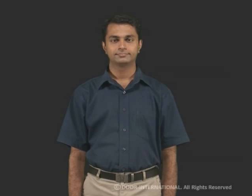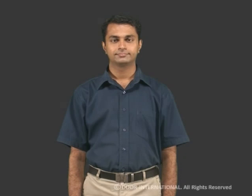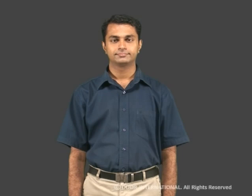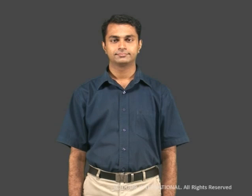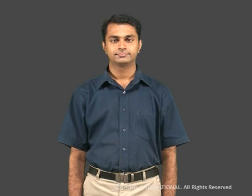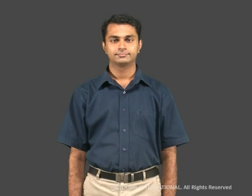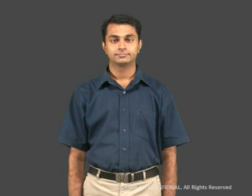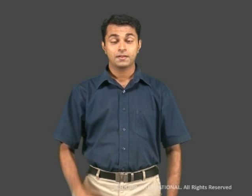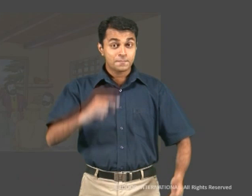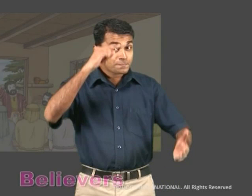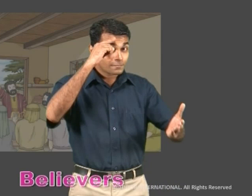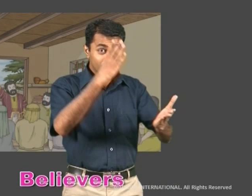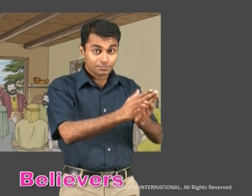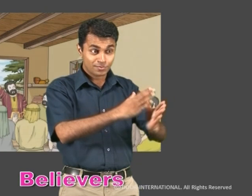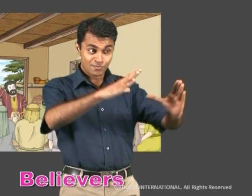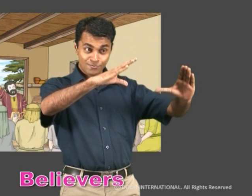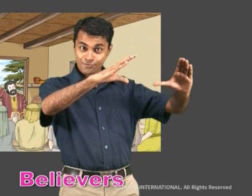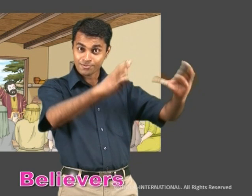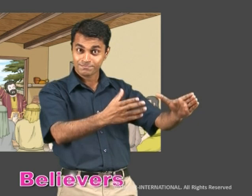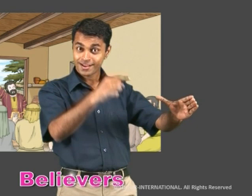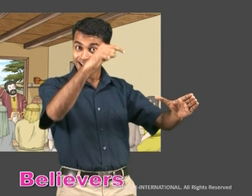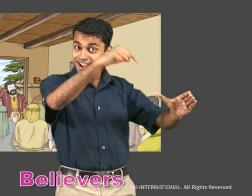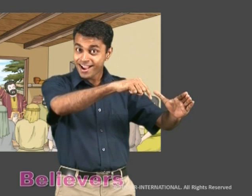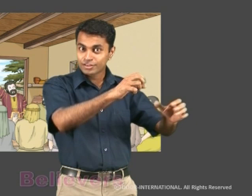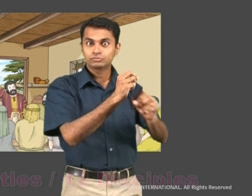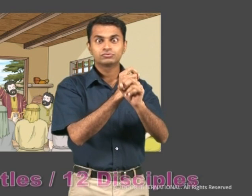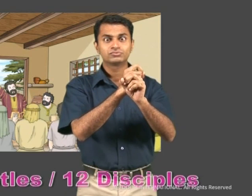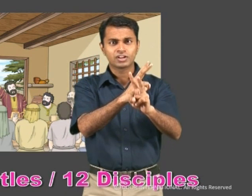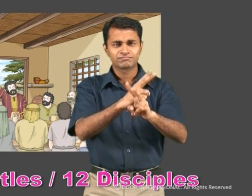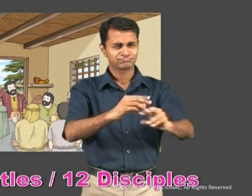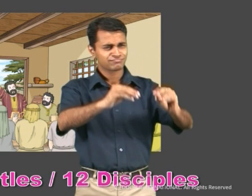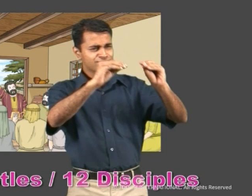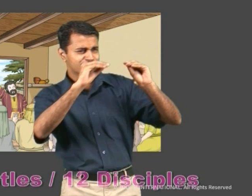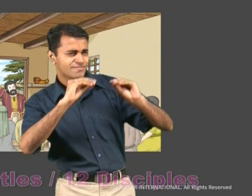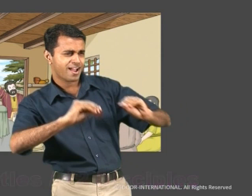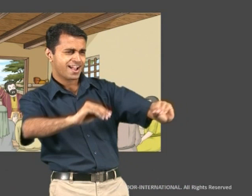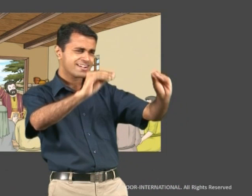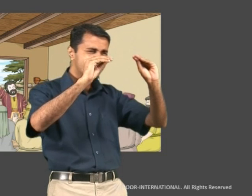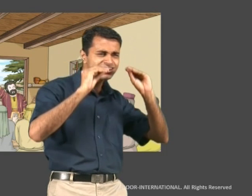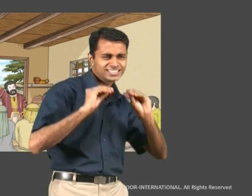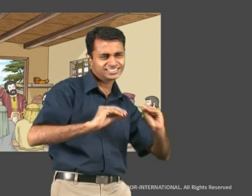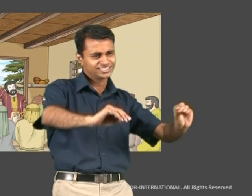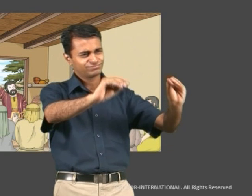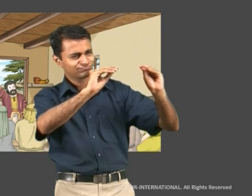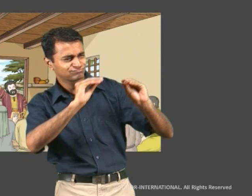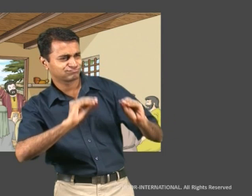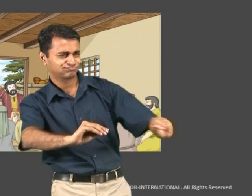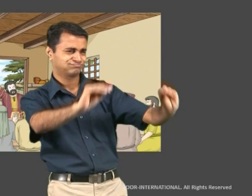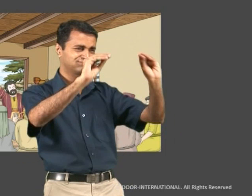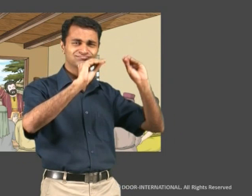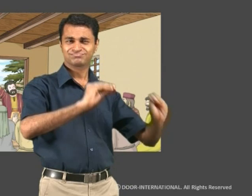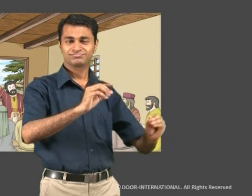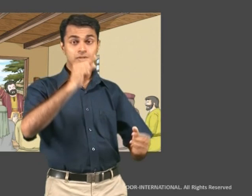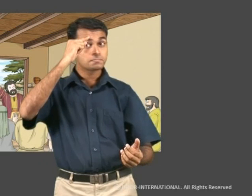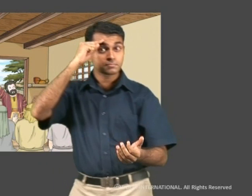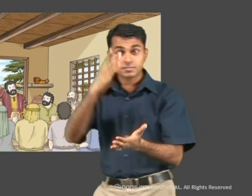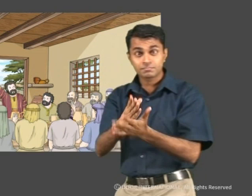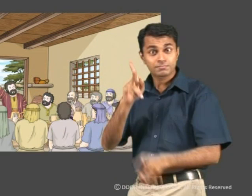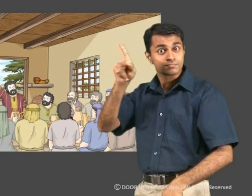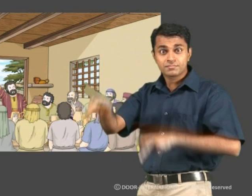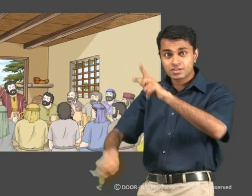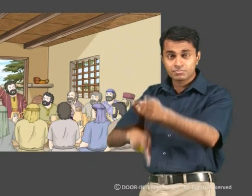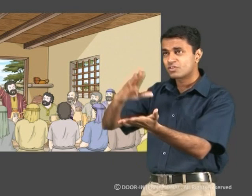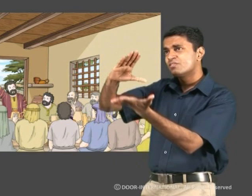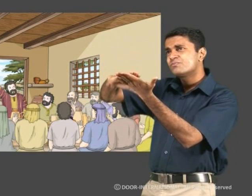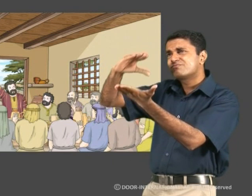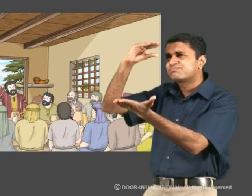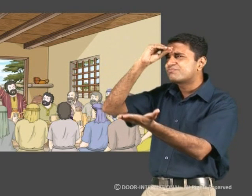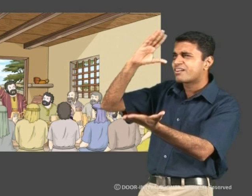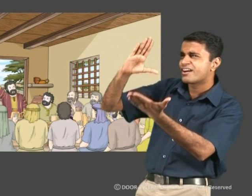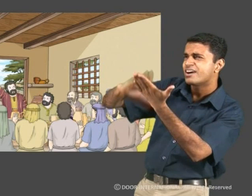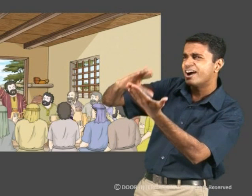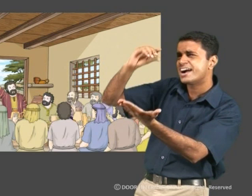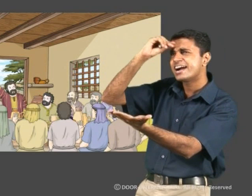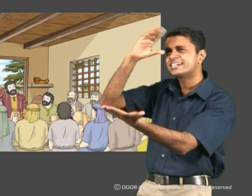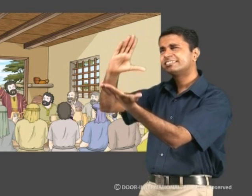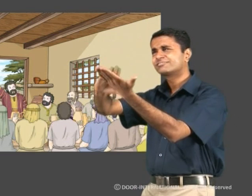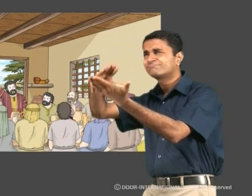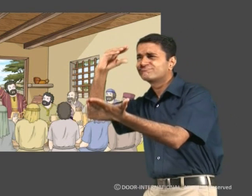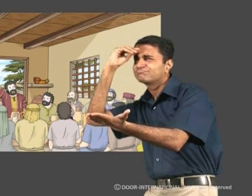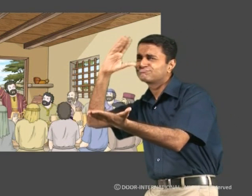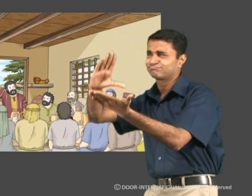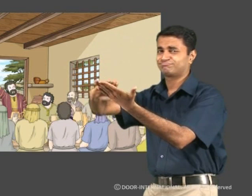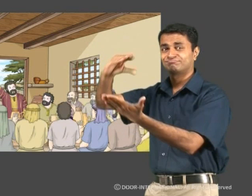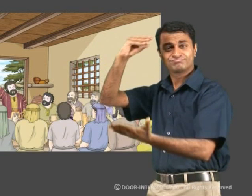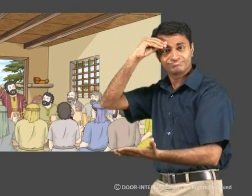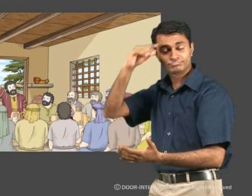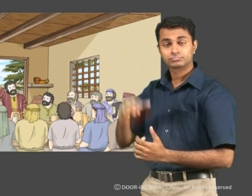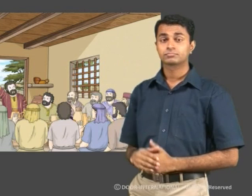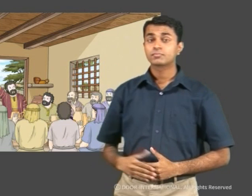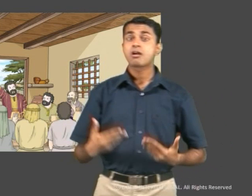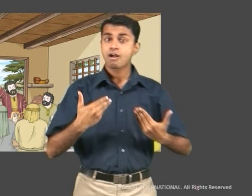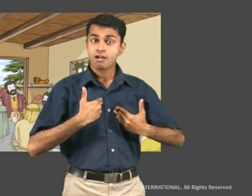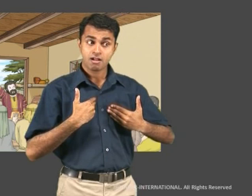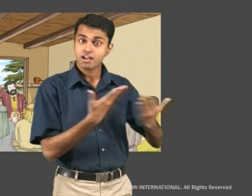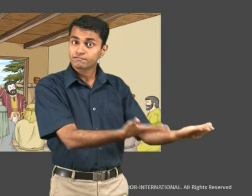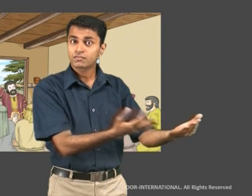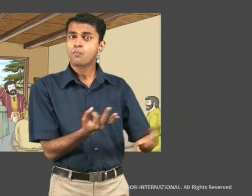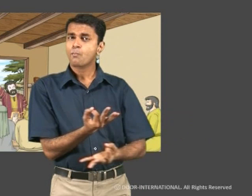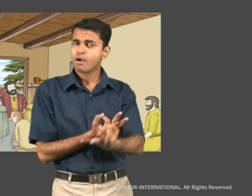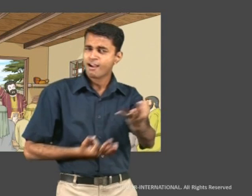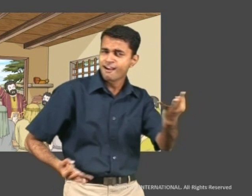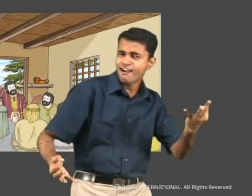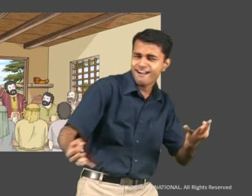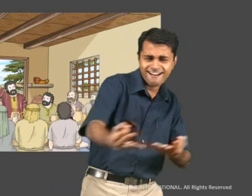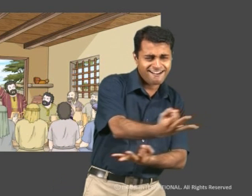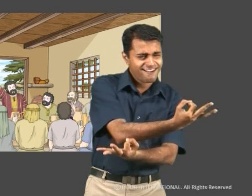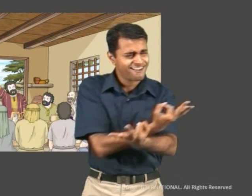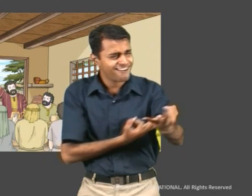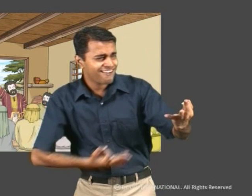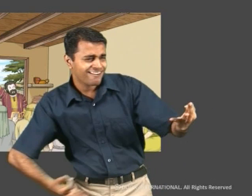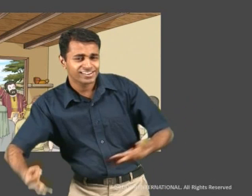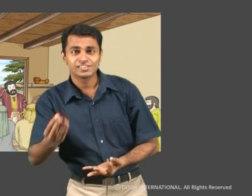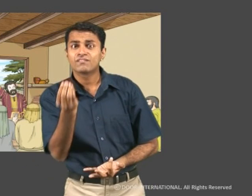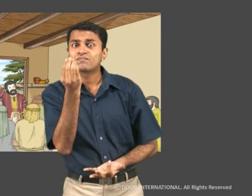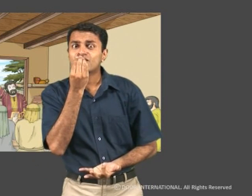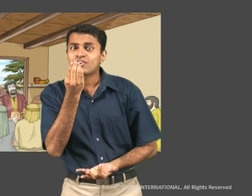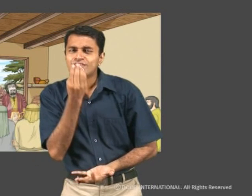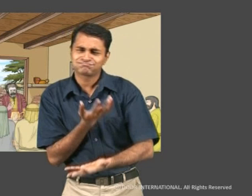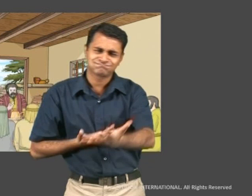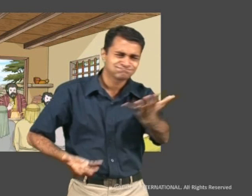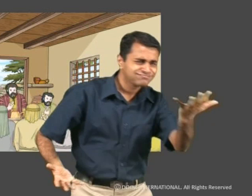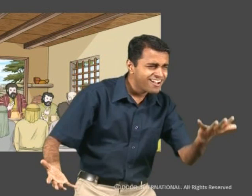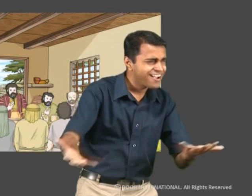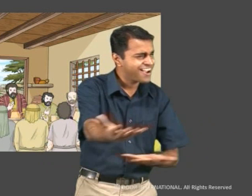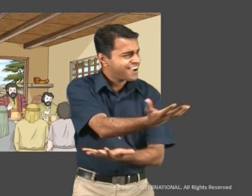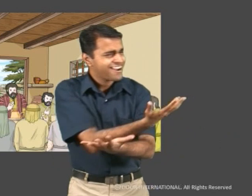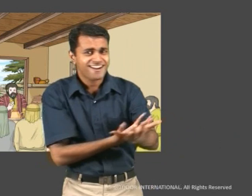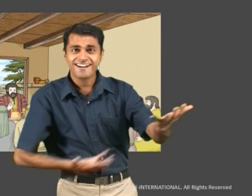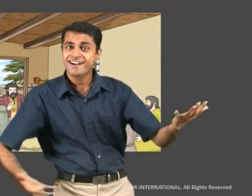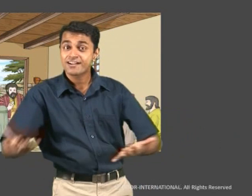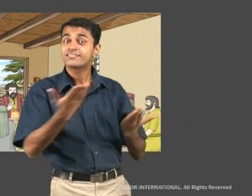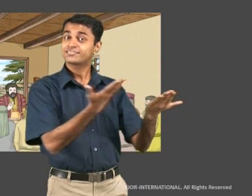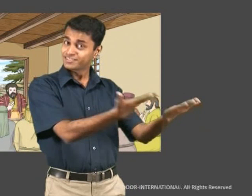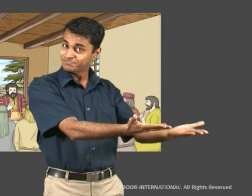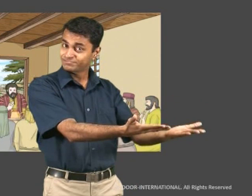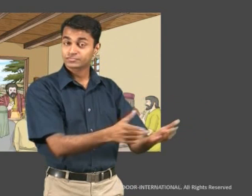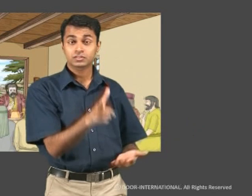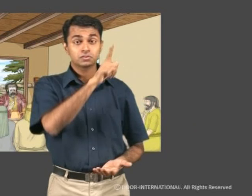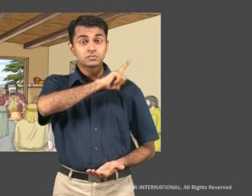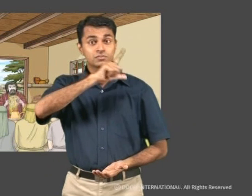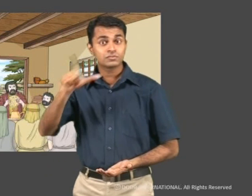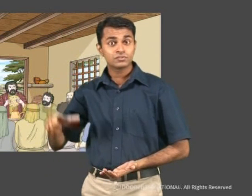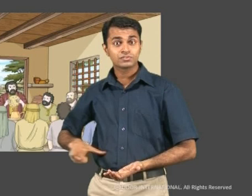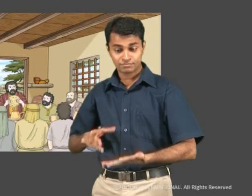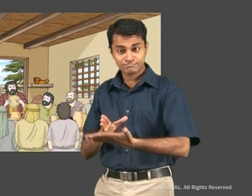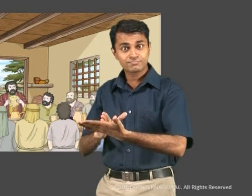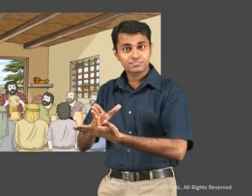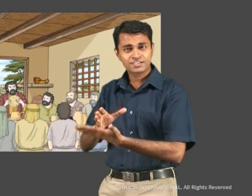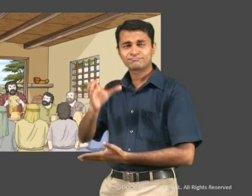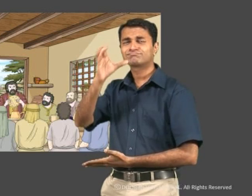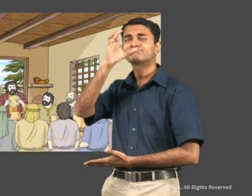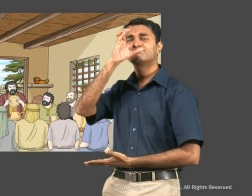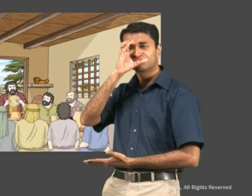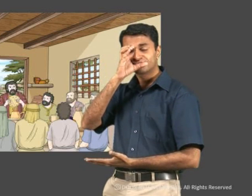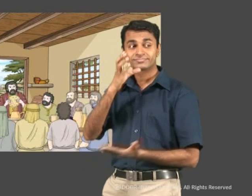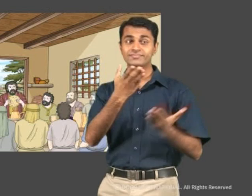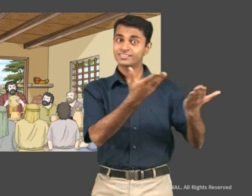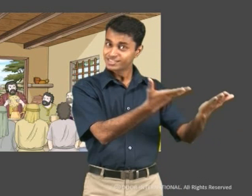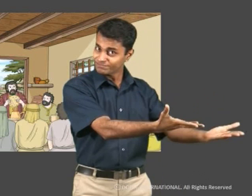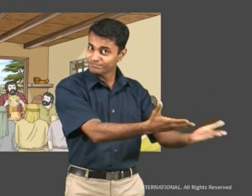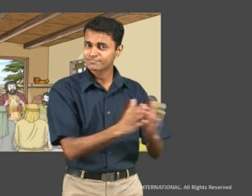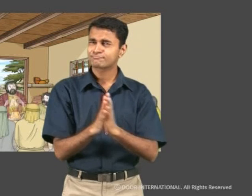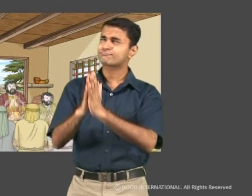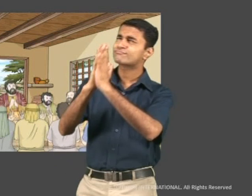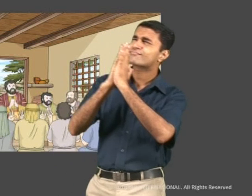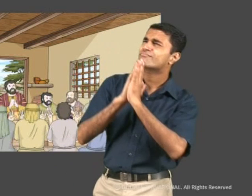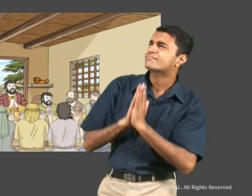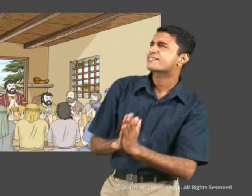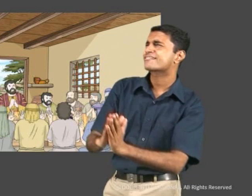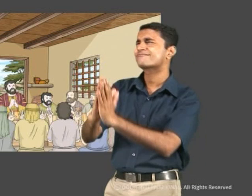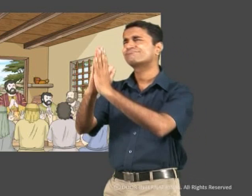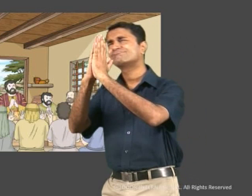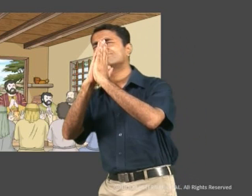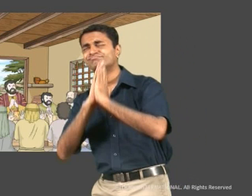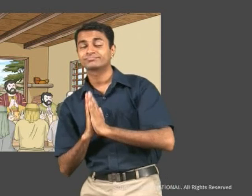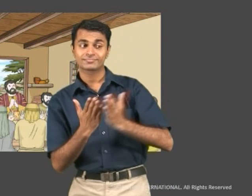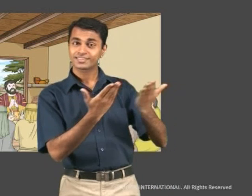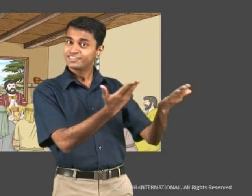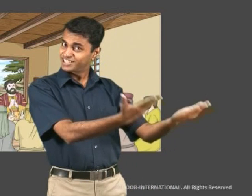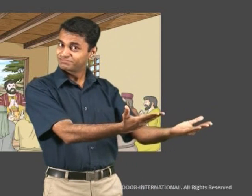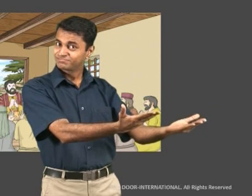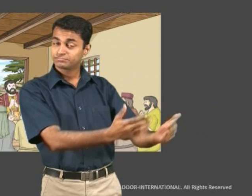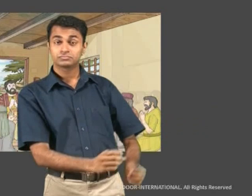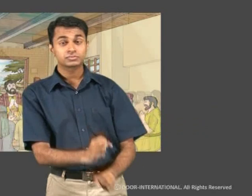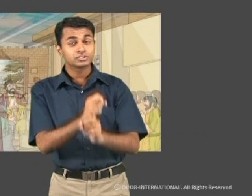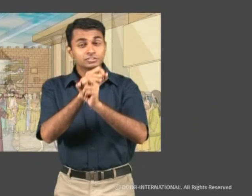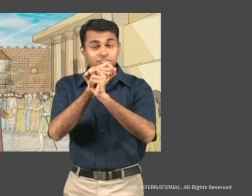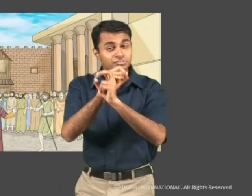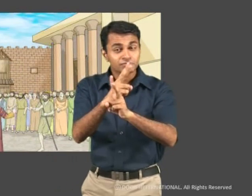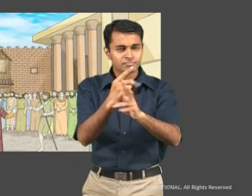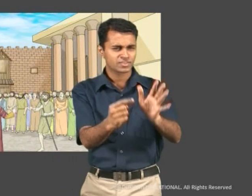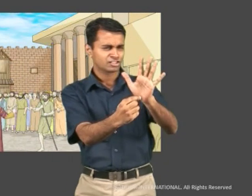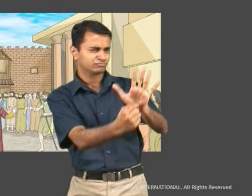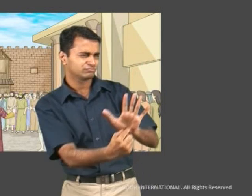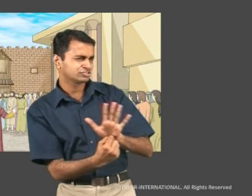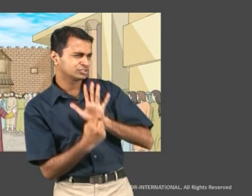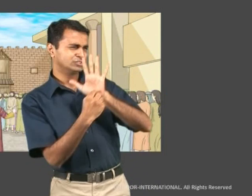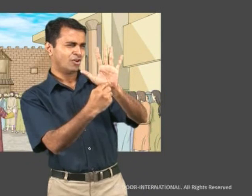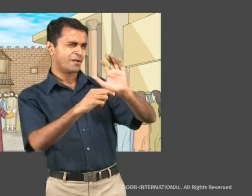They devoted themselves to the apostles’ teaching and to the fellowship, to the breaking of bread and to prayer.